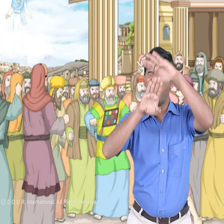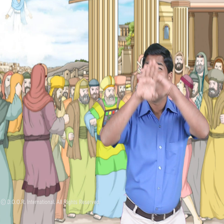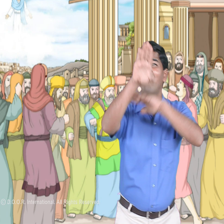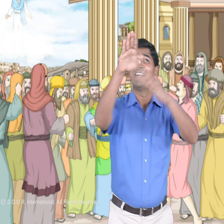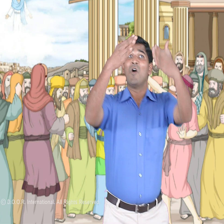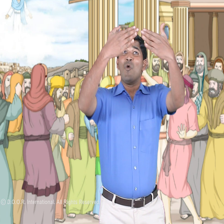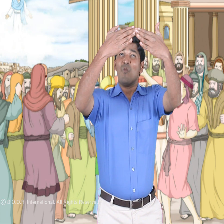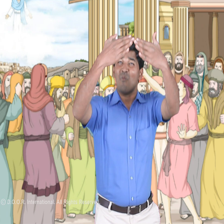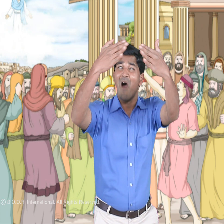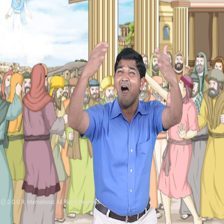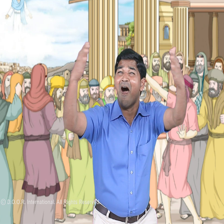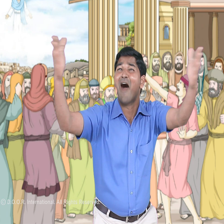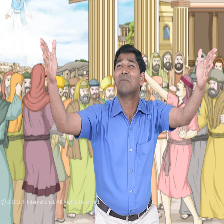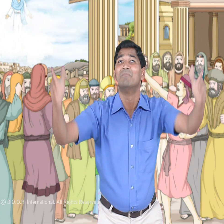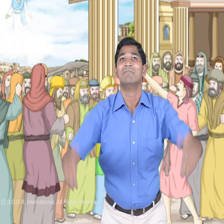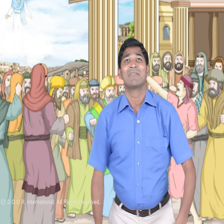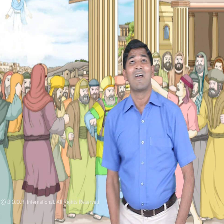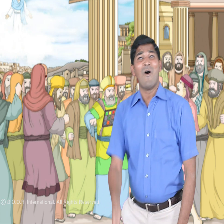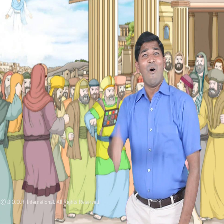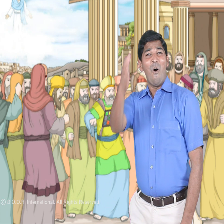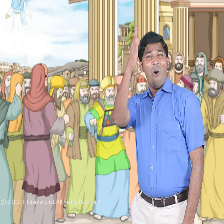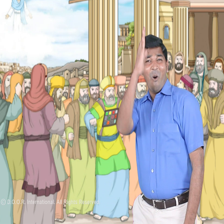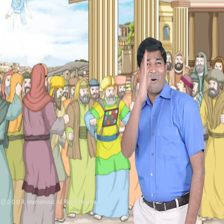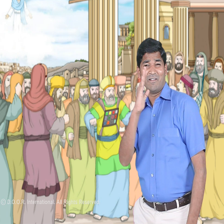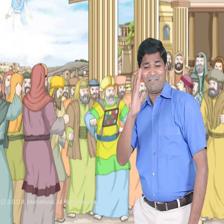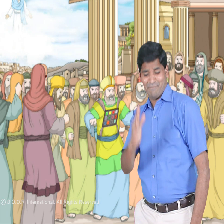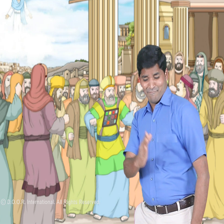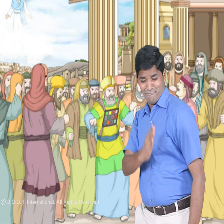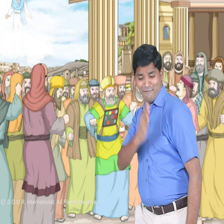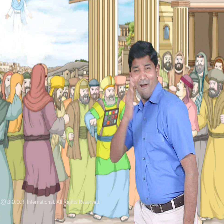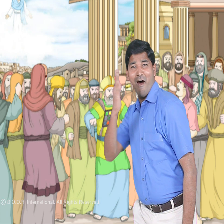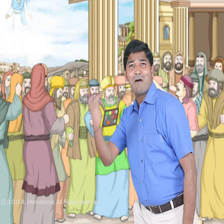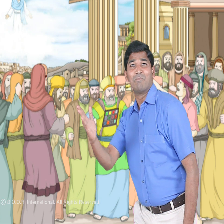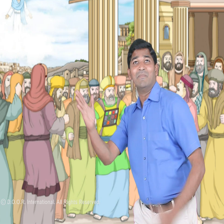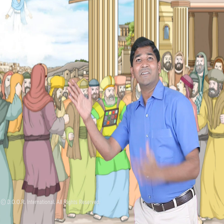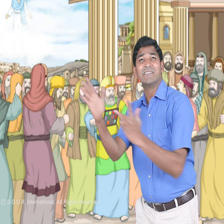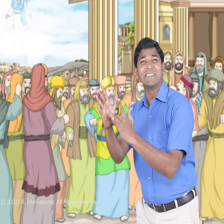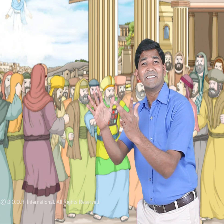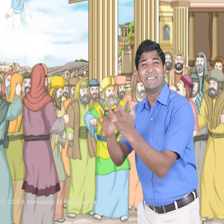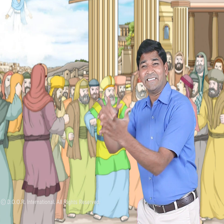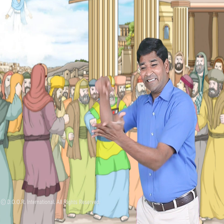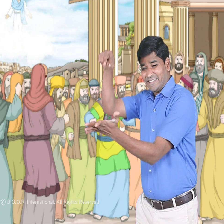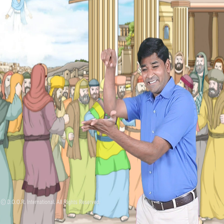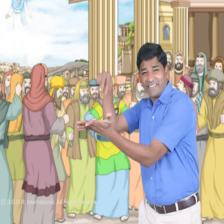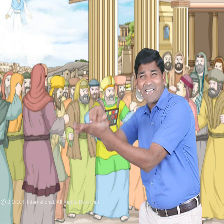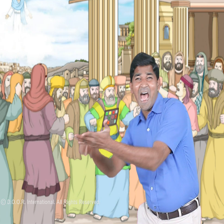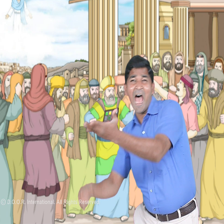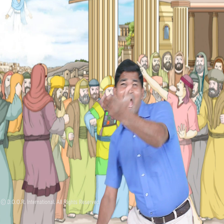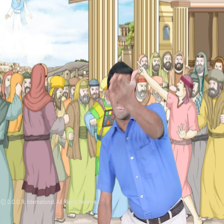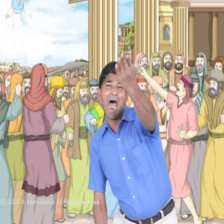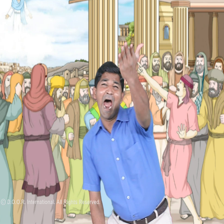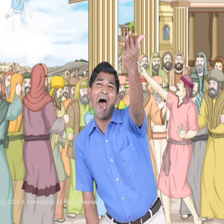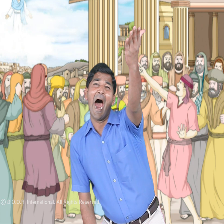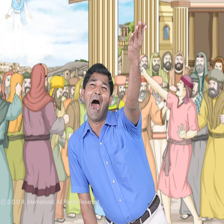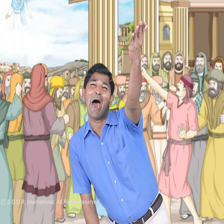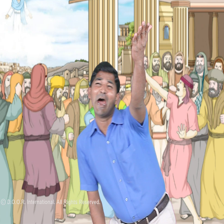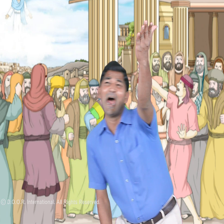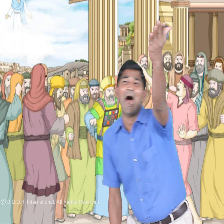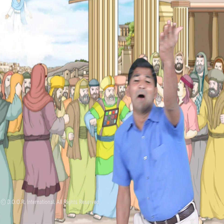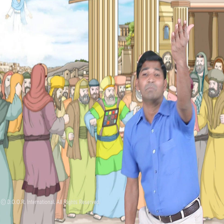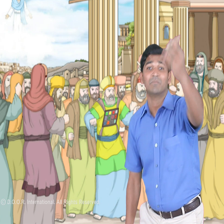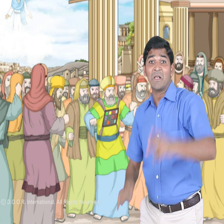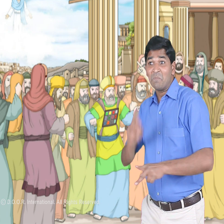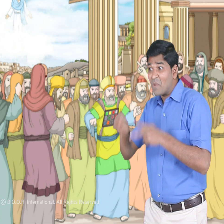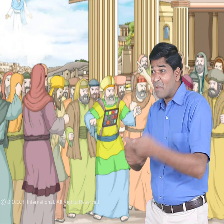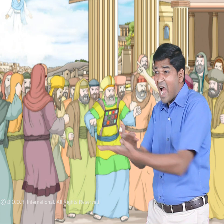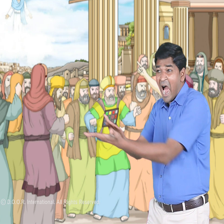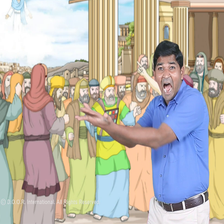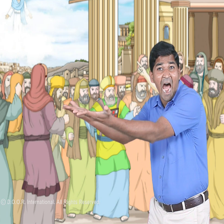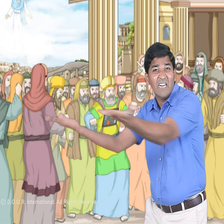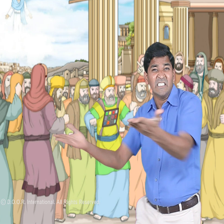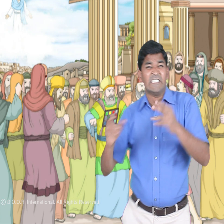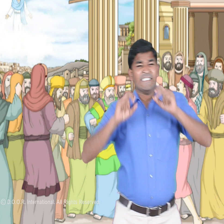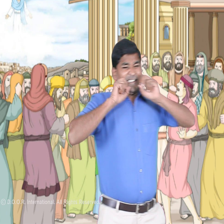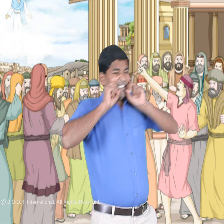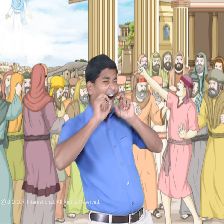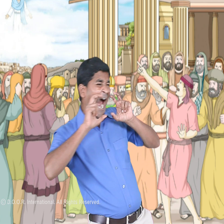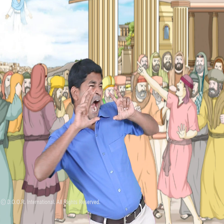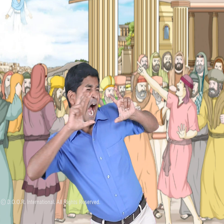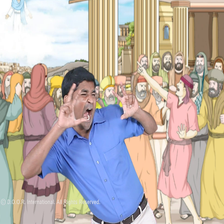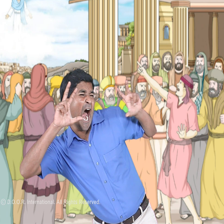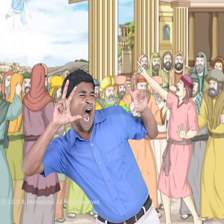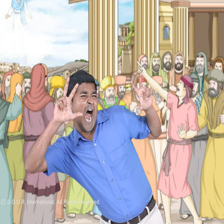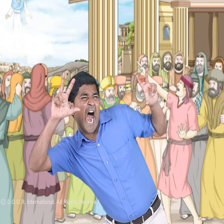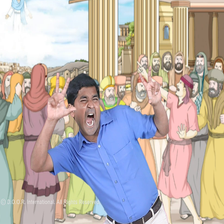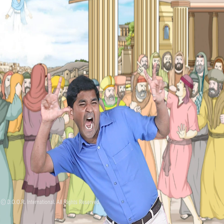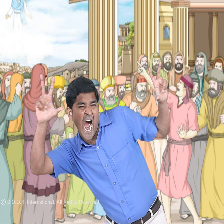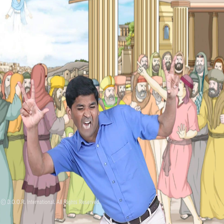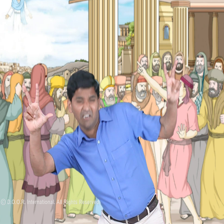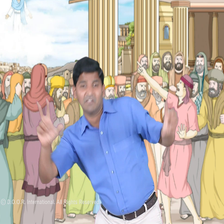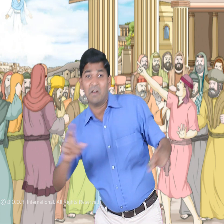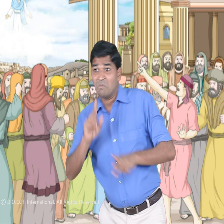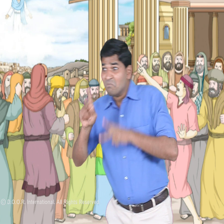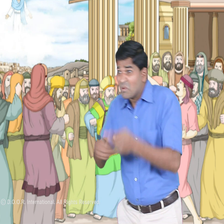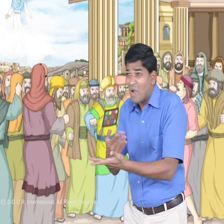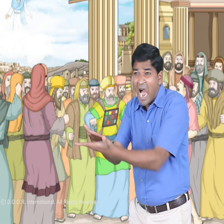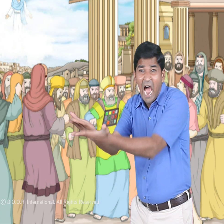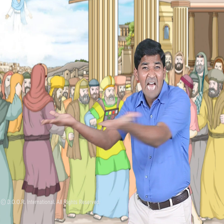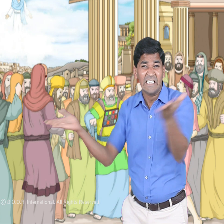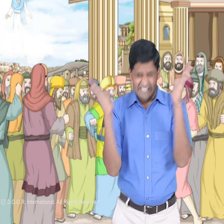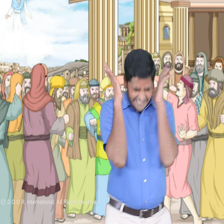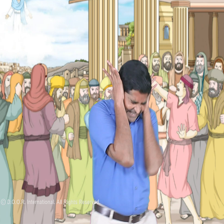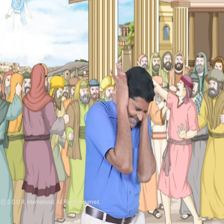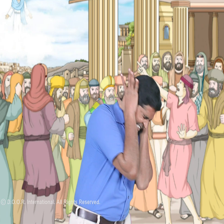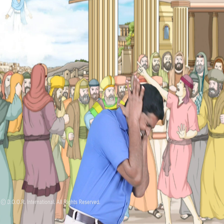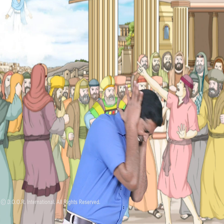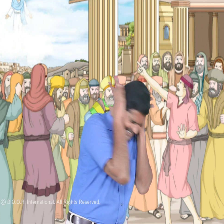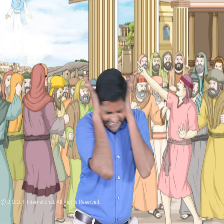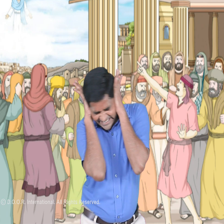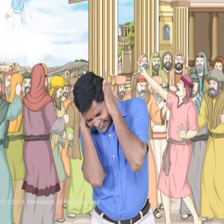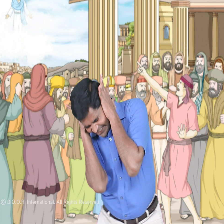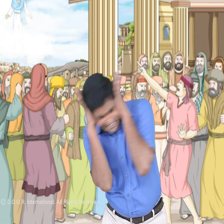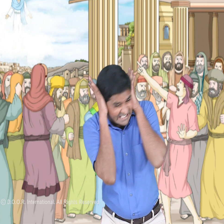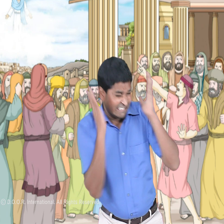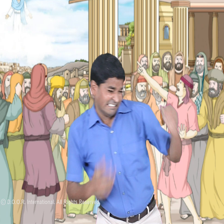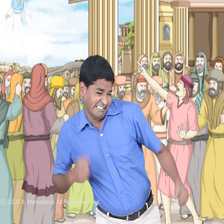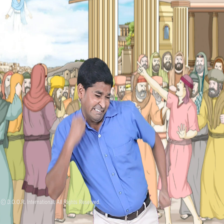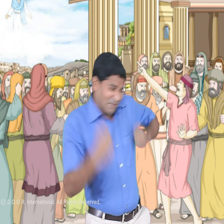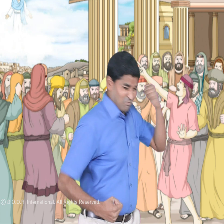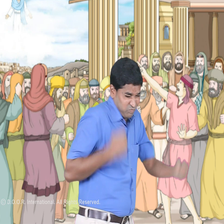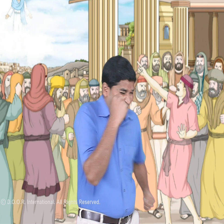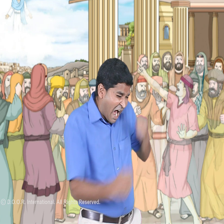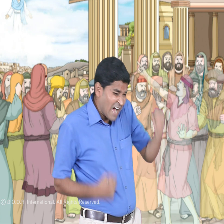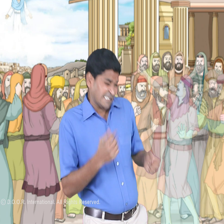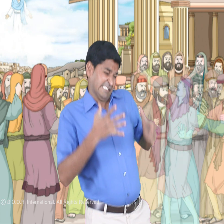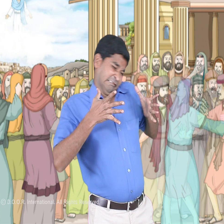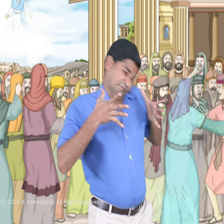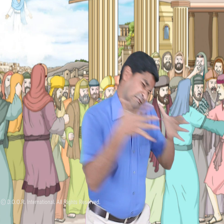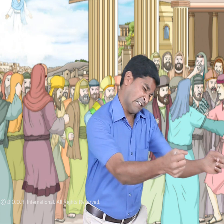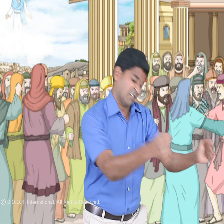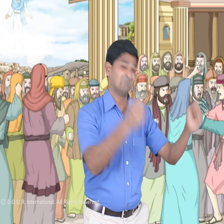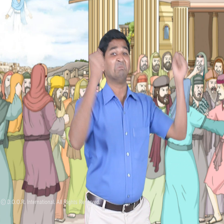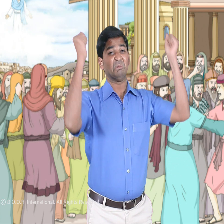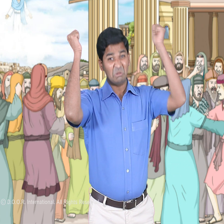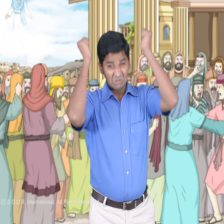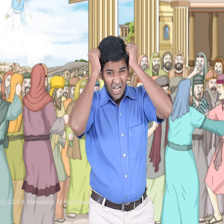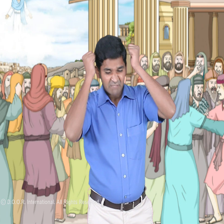“Look,” he said, “I see heaven open and the Son of Man standing at the right hand of God.”